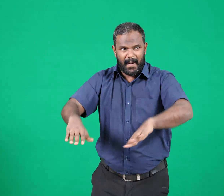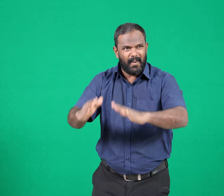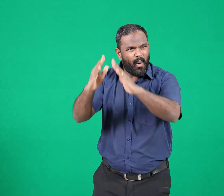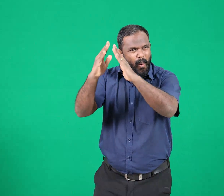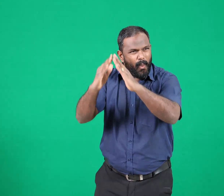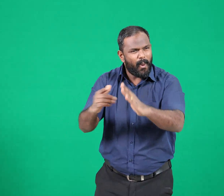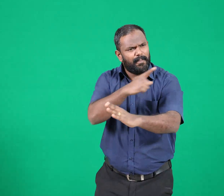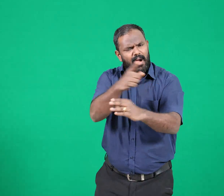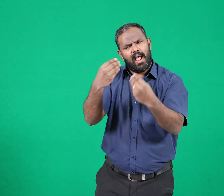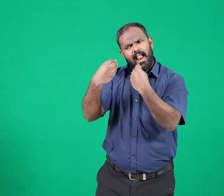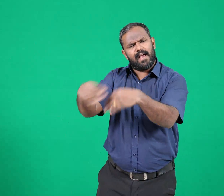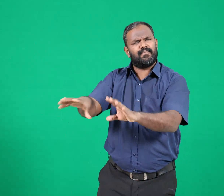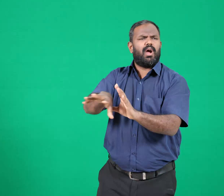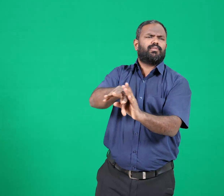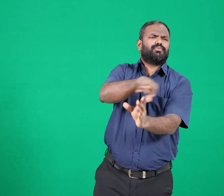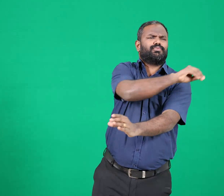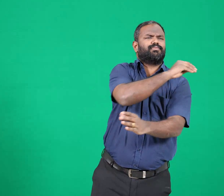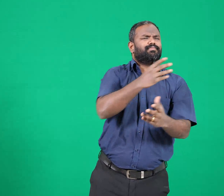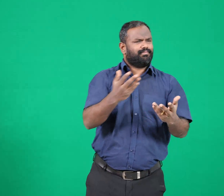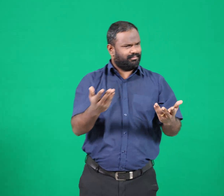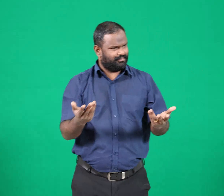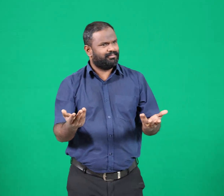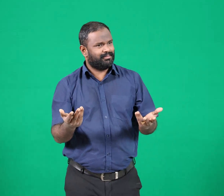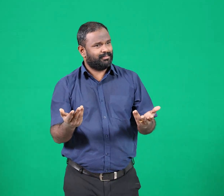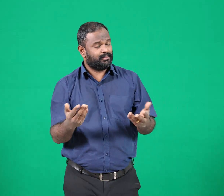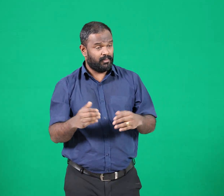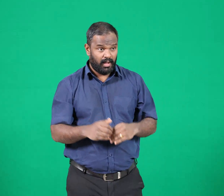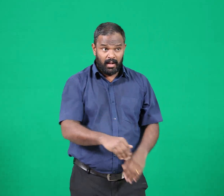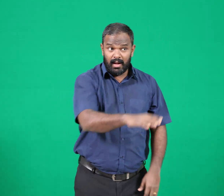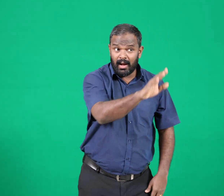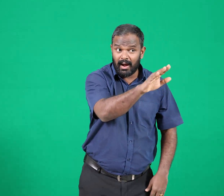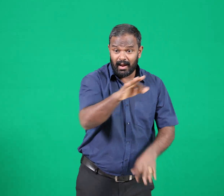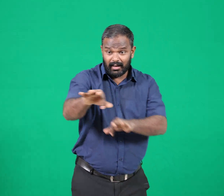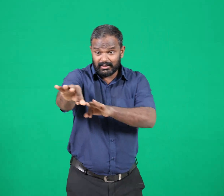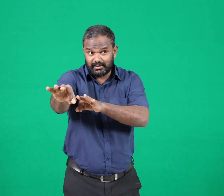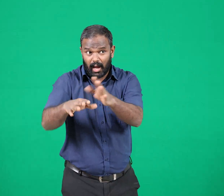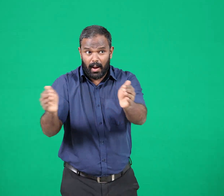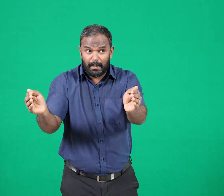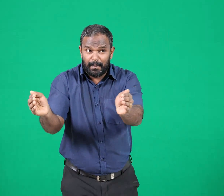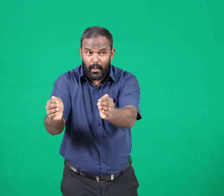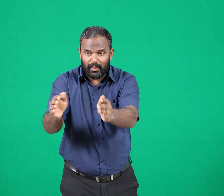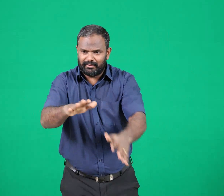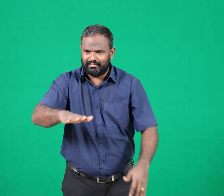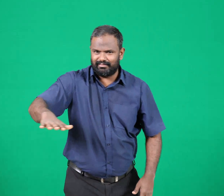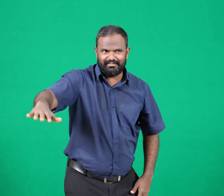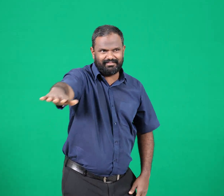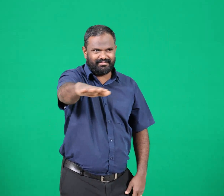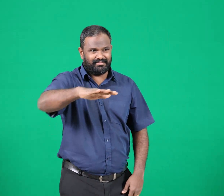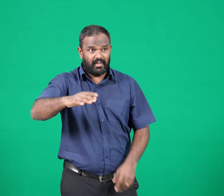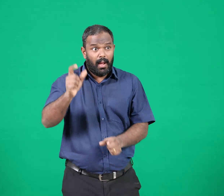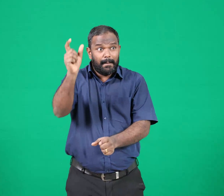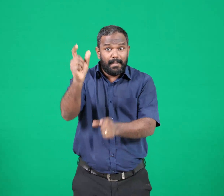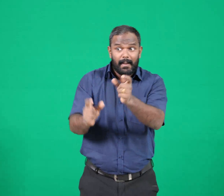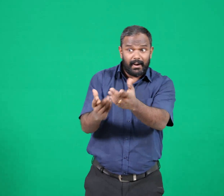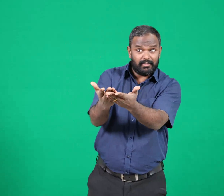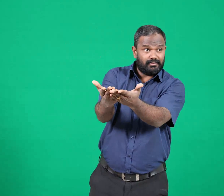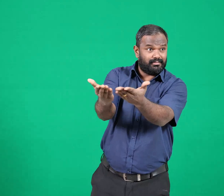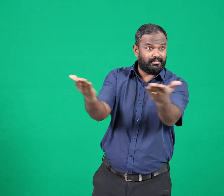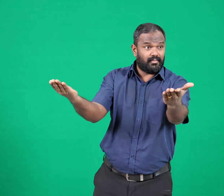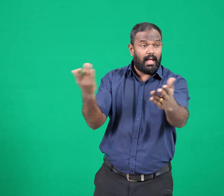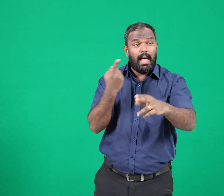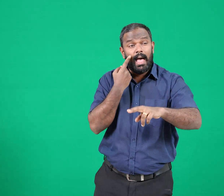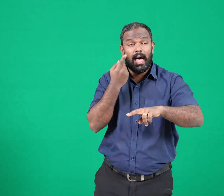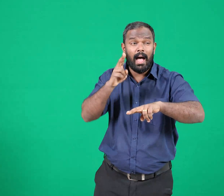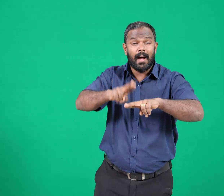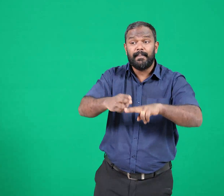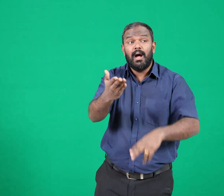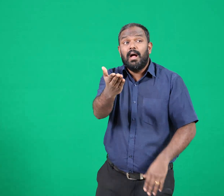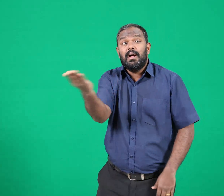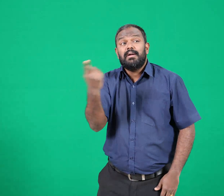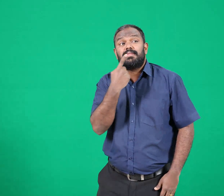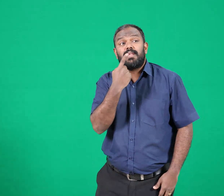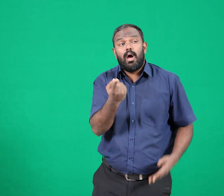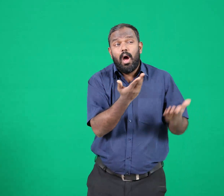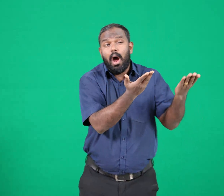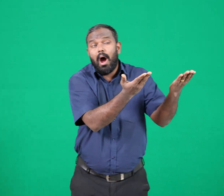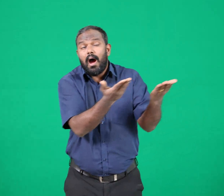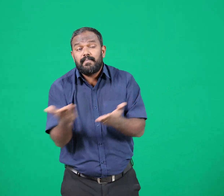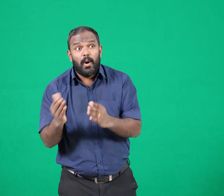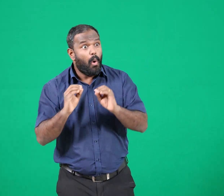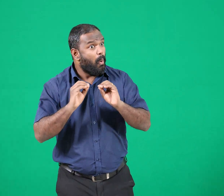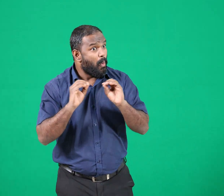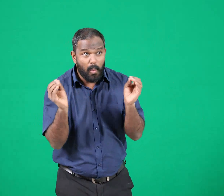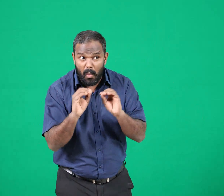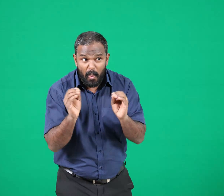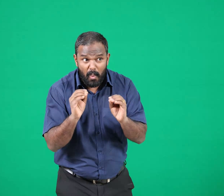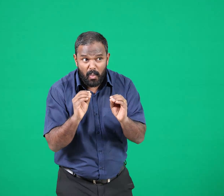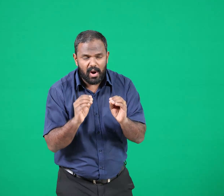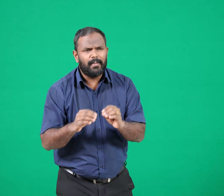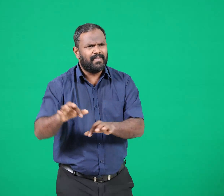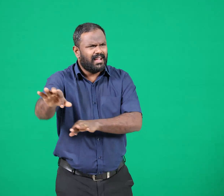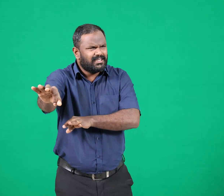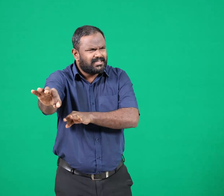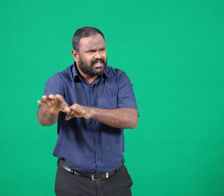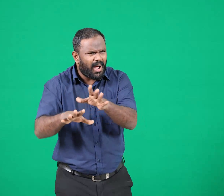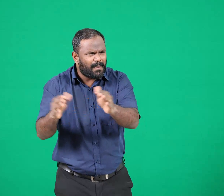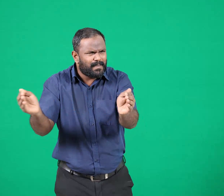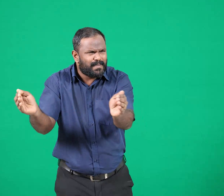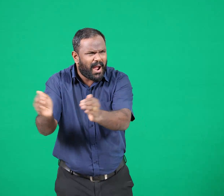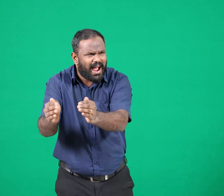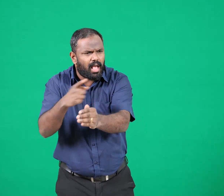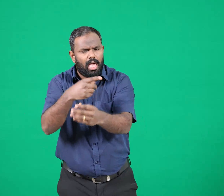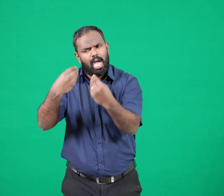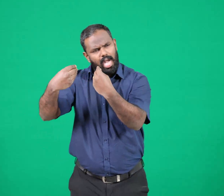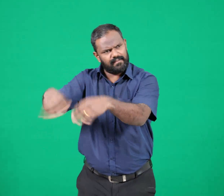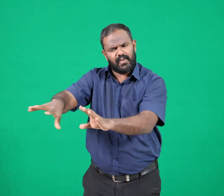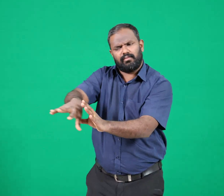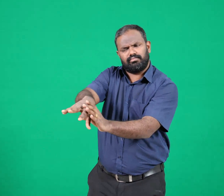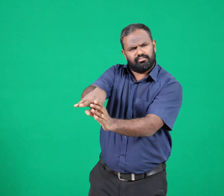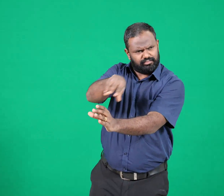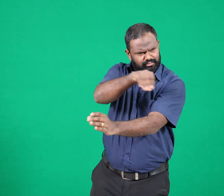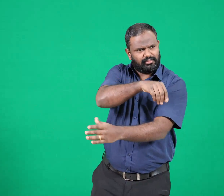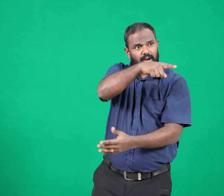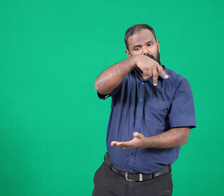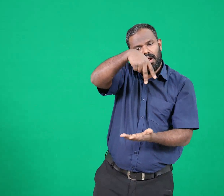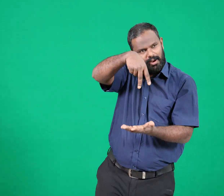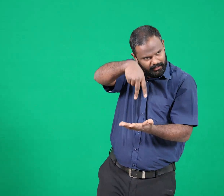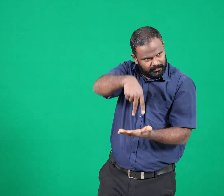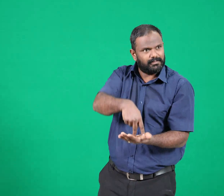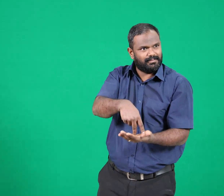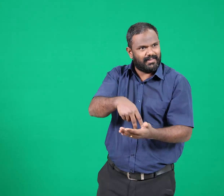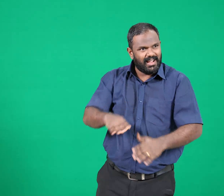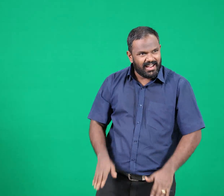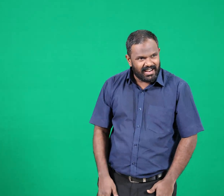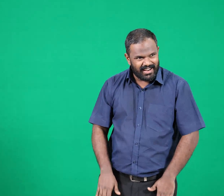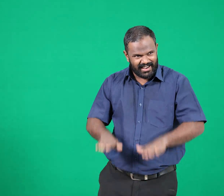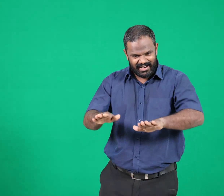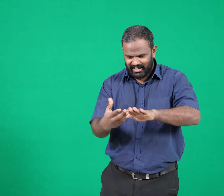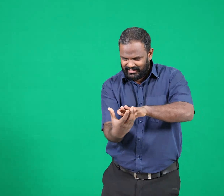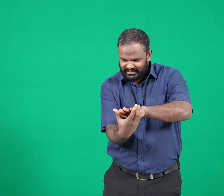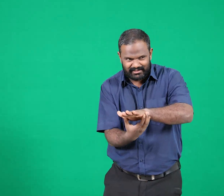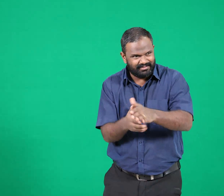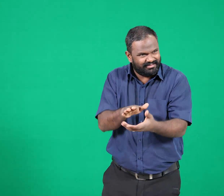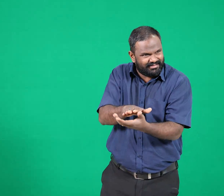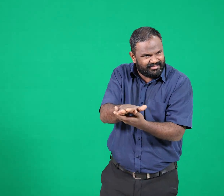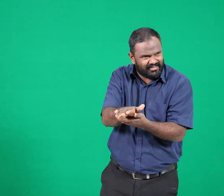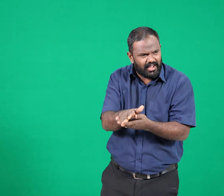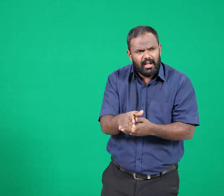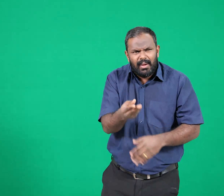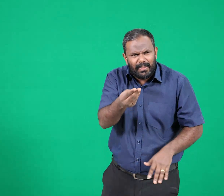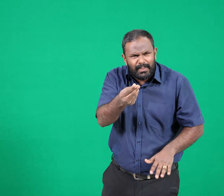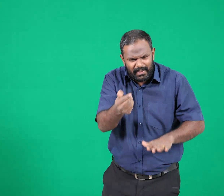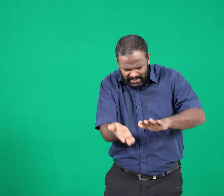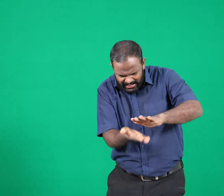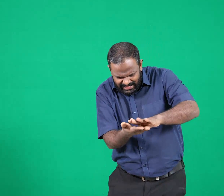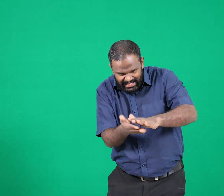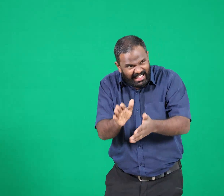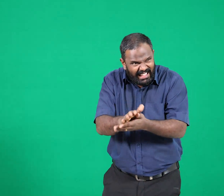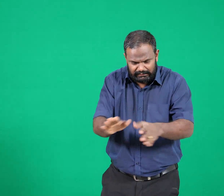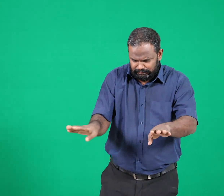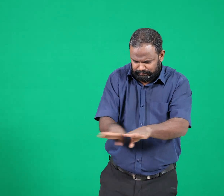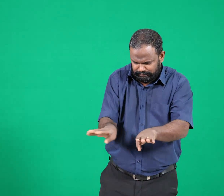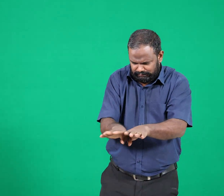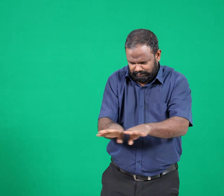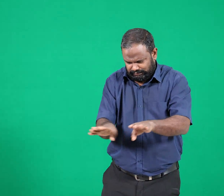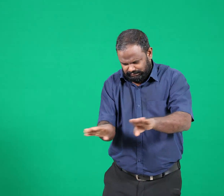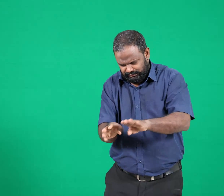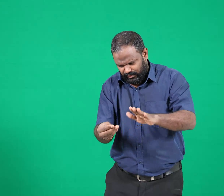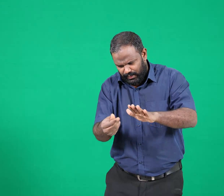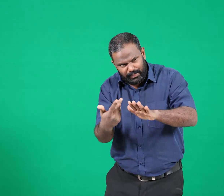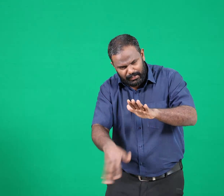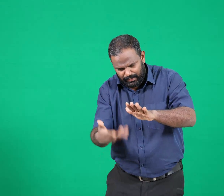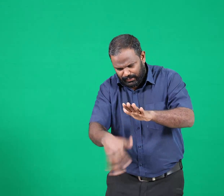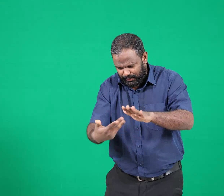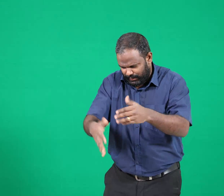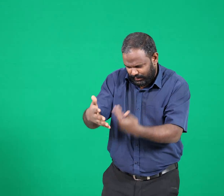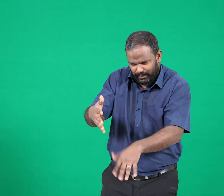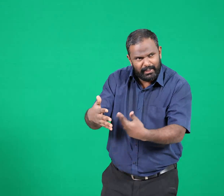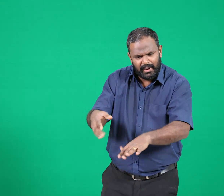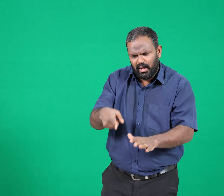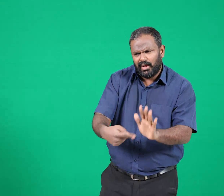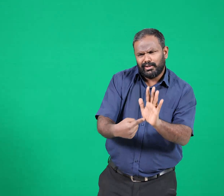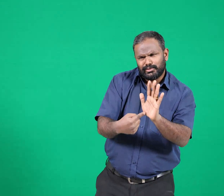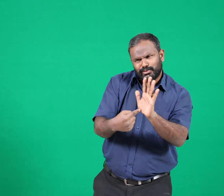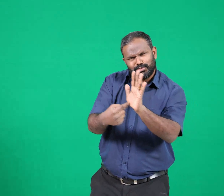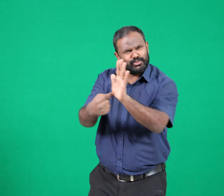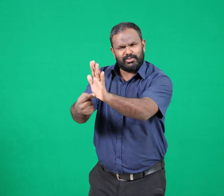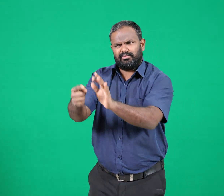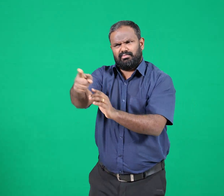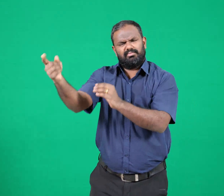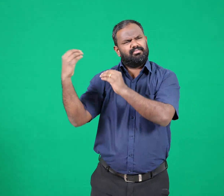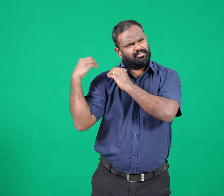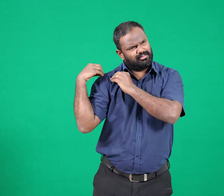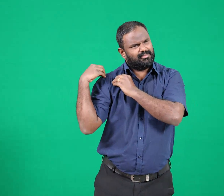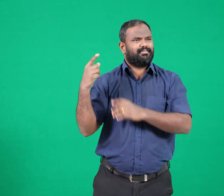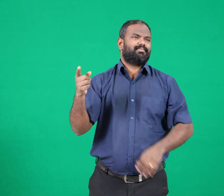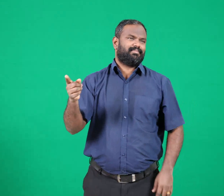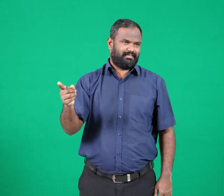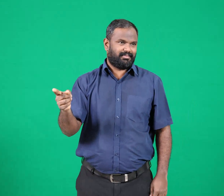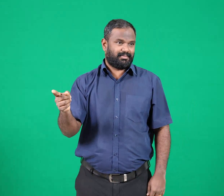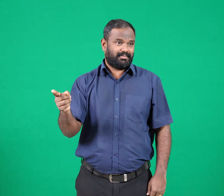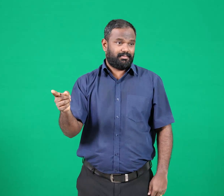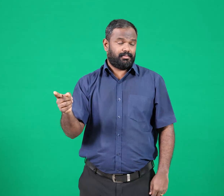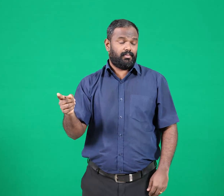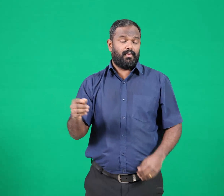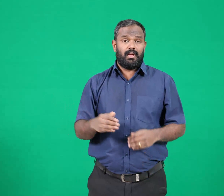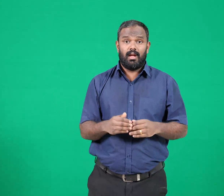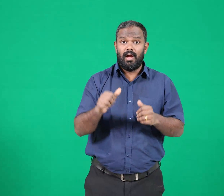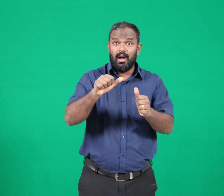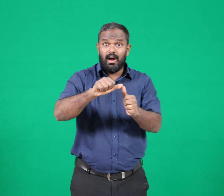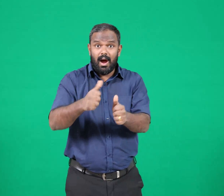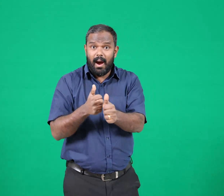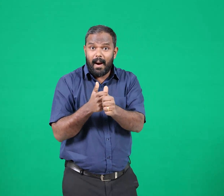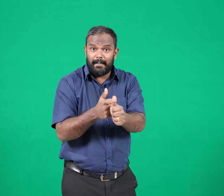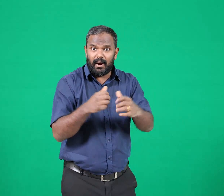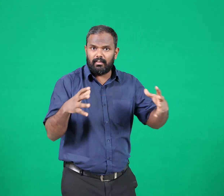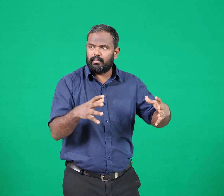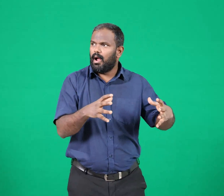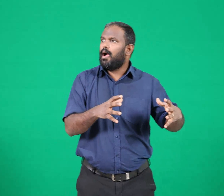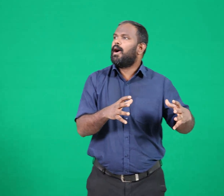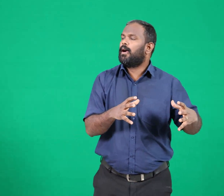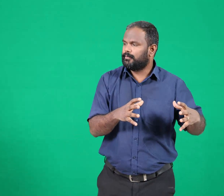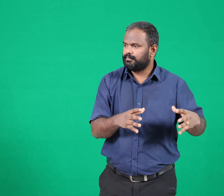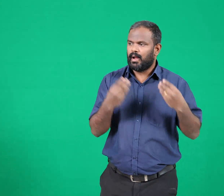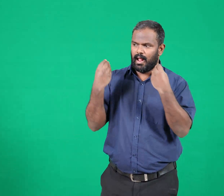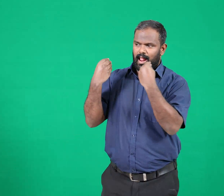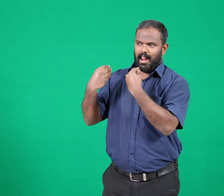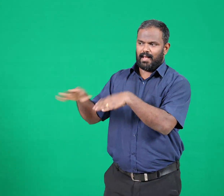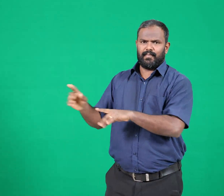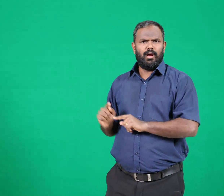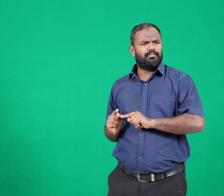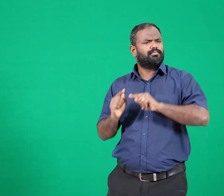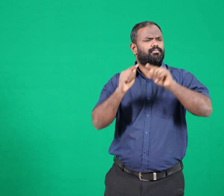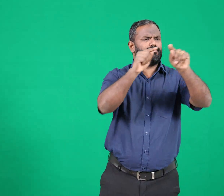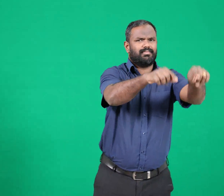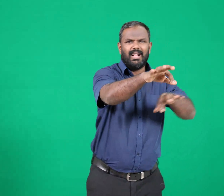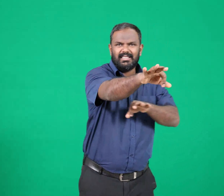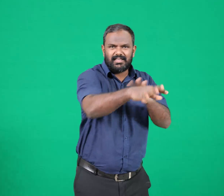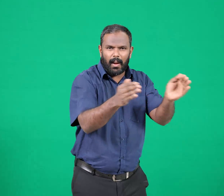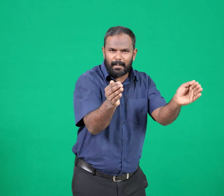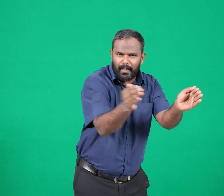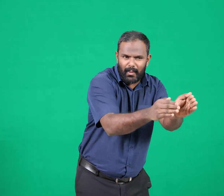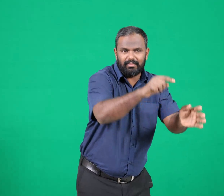If anyone does not welcome you, shake the dust off your feet when you leave that town, as a testimony against them."